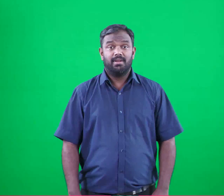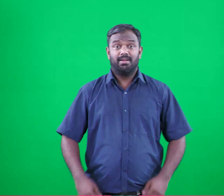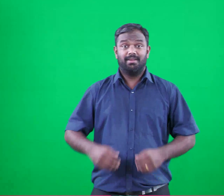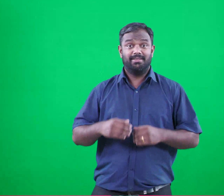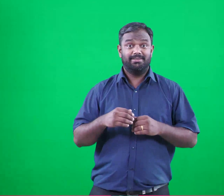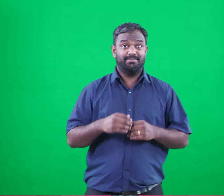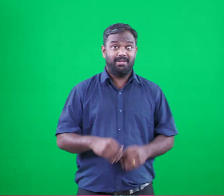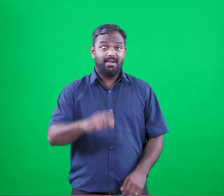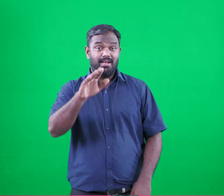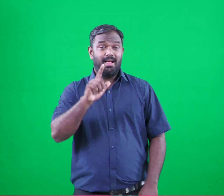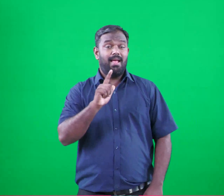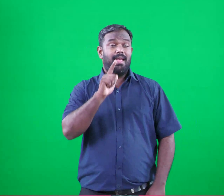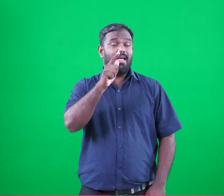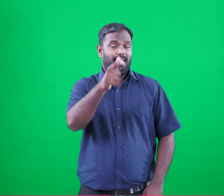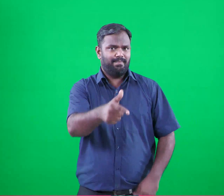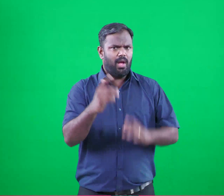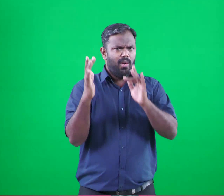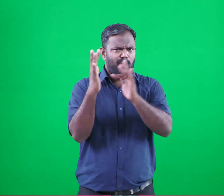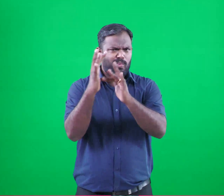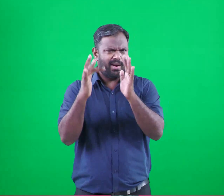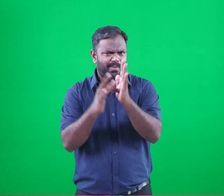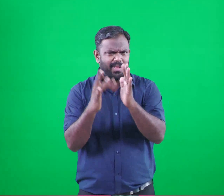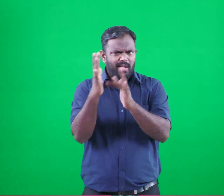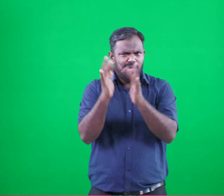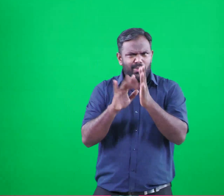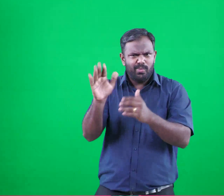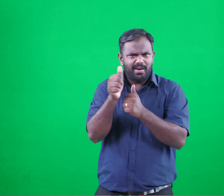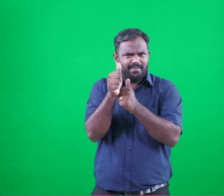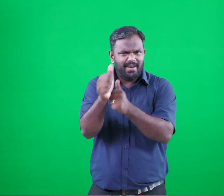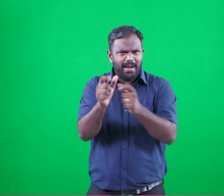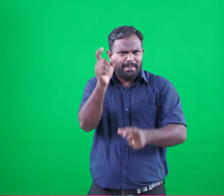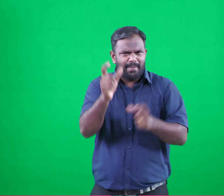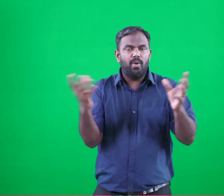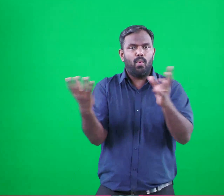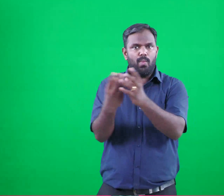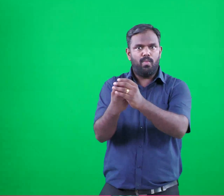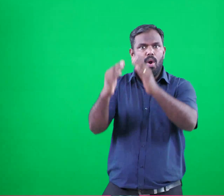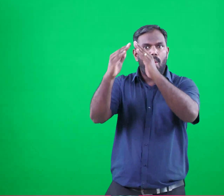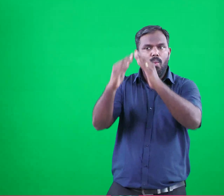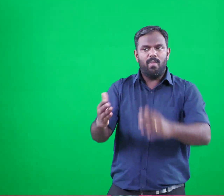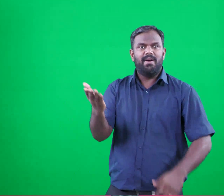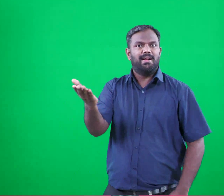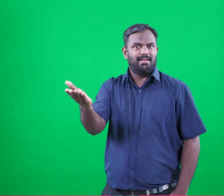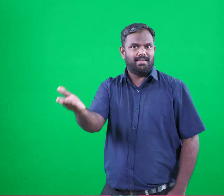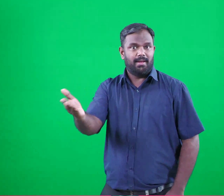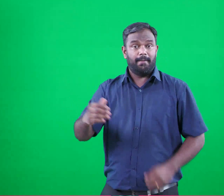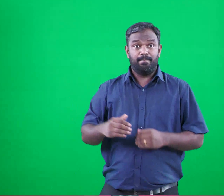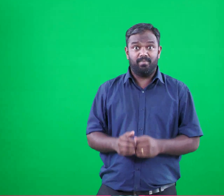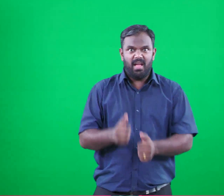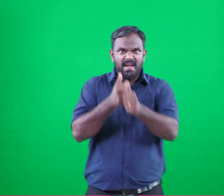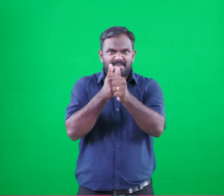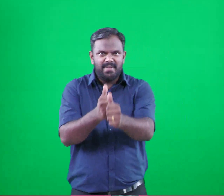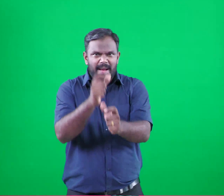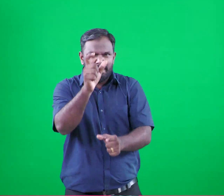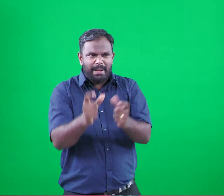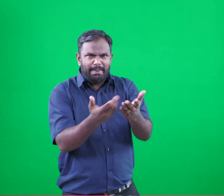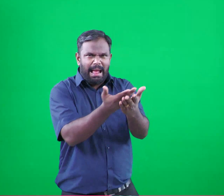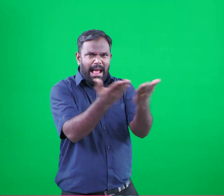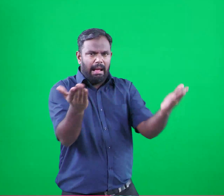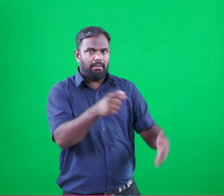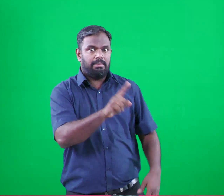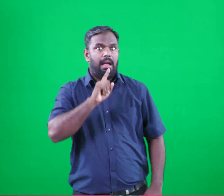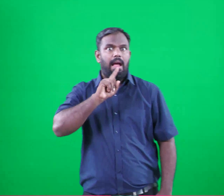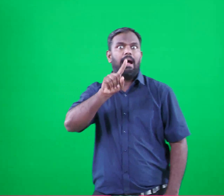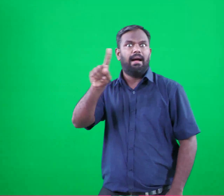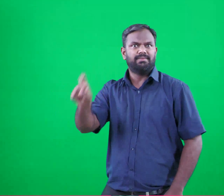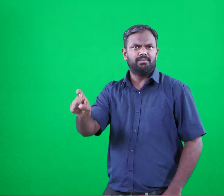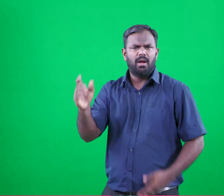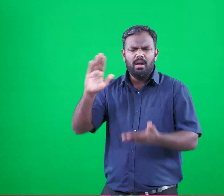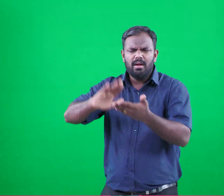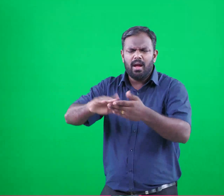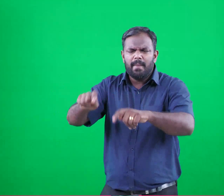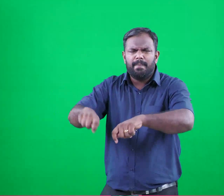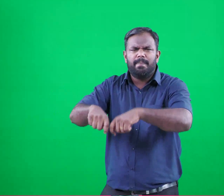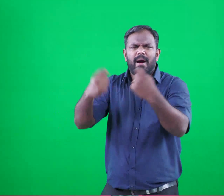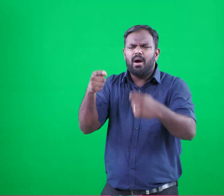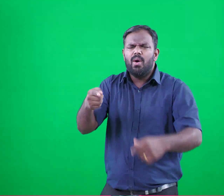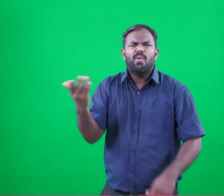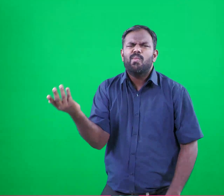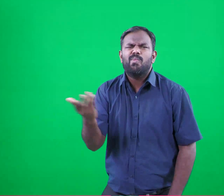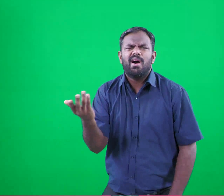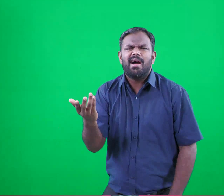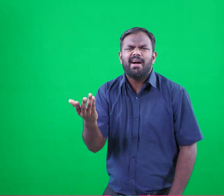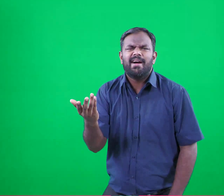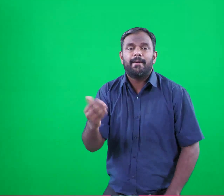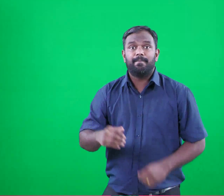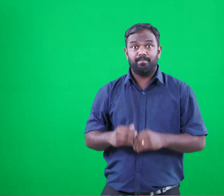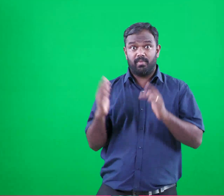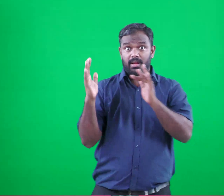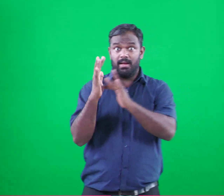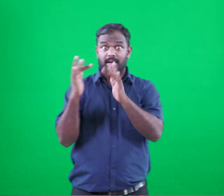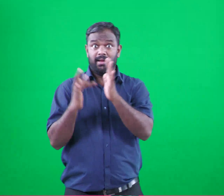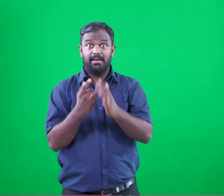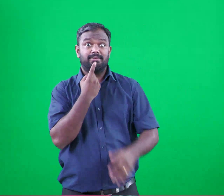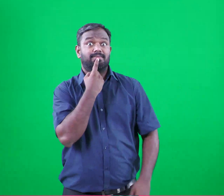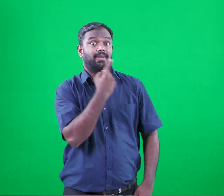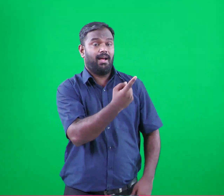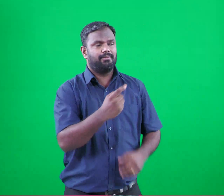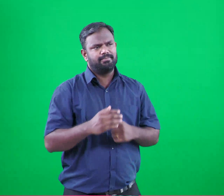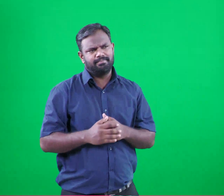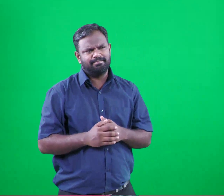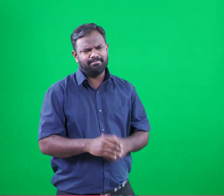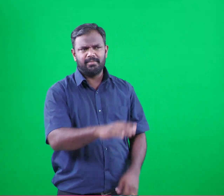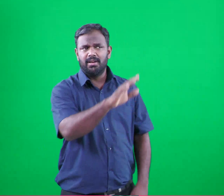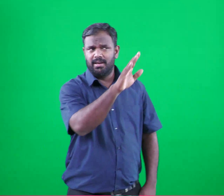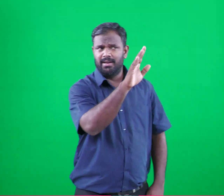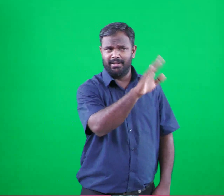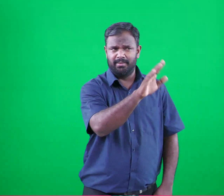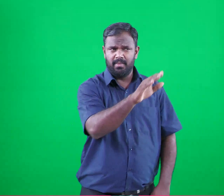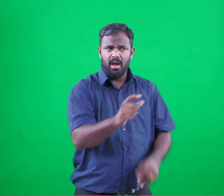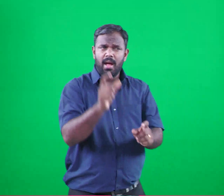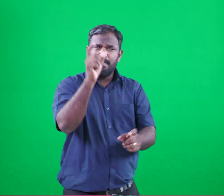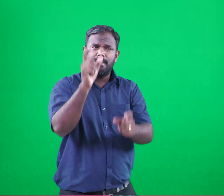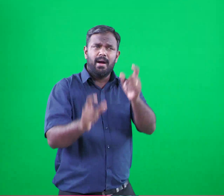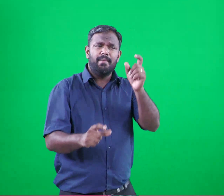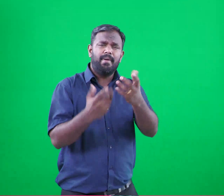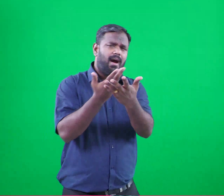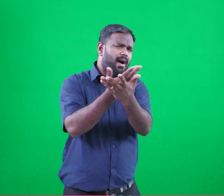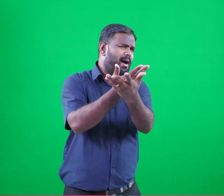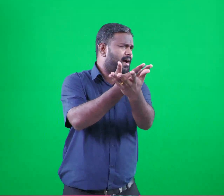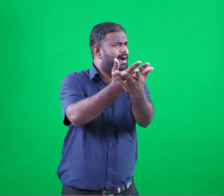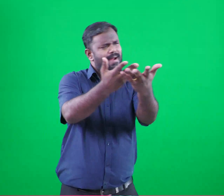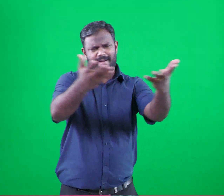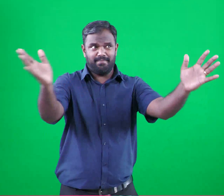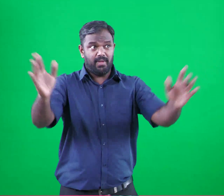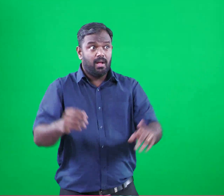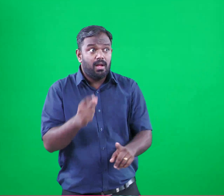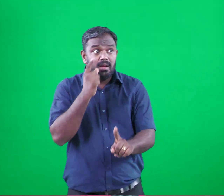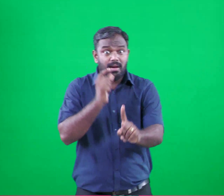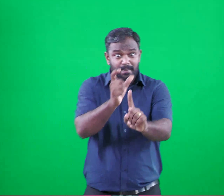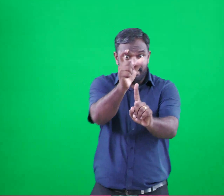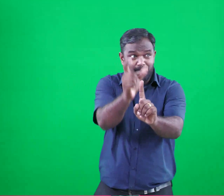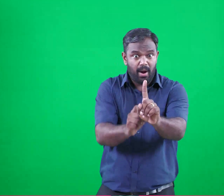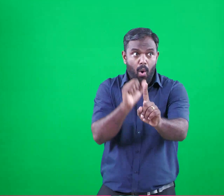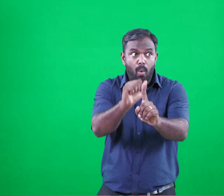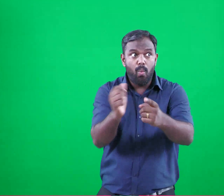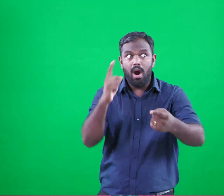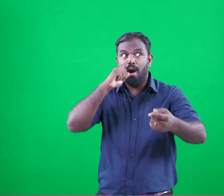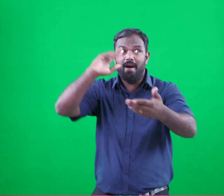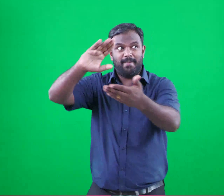When they were back inside the house, the disciples asked Jesus about this matter.